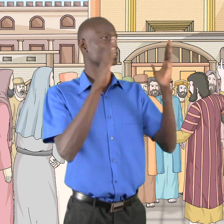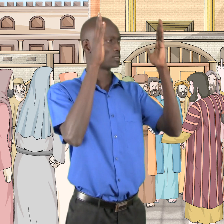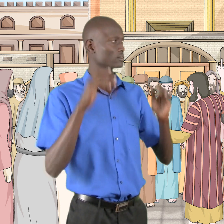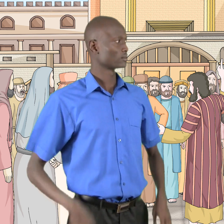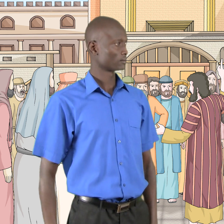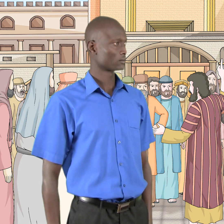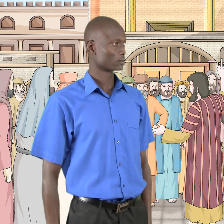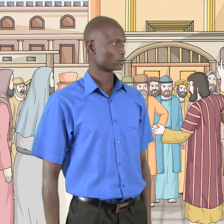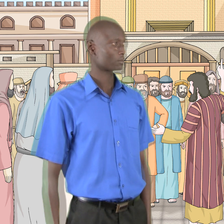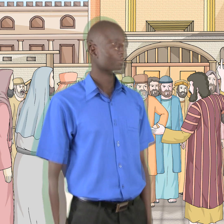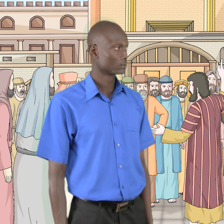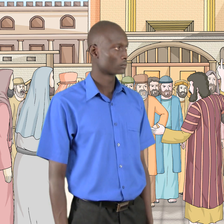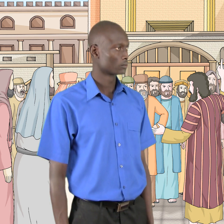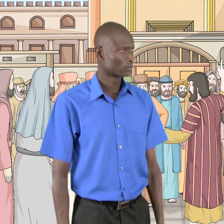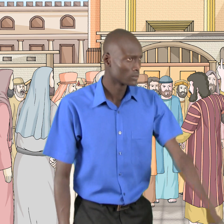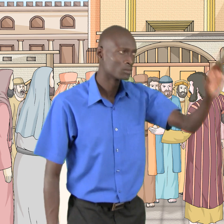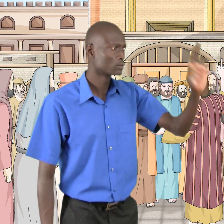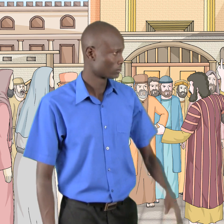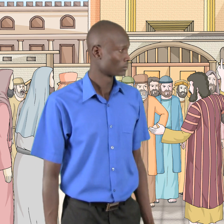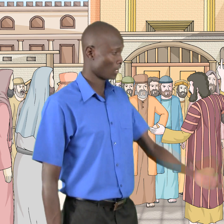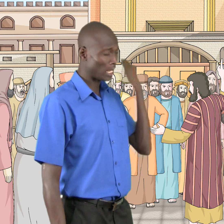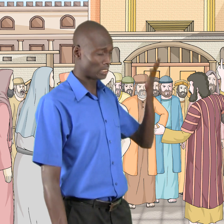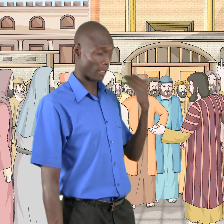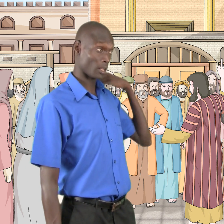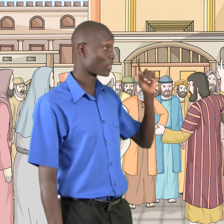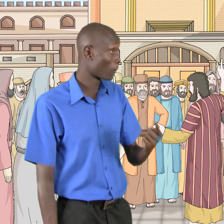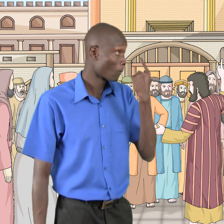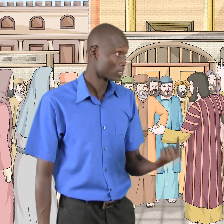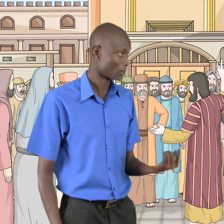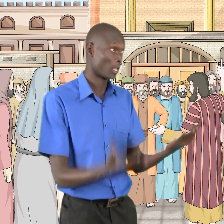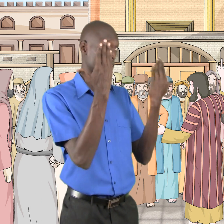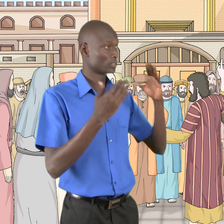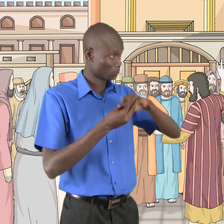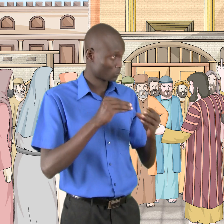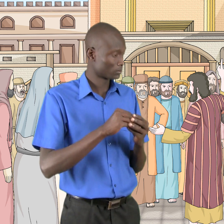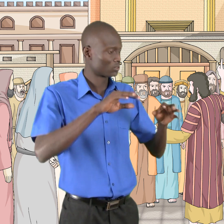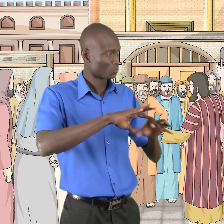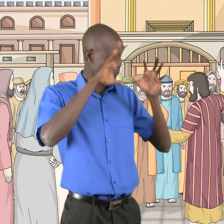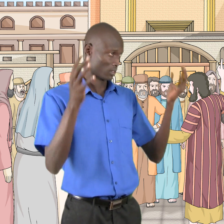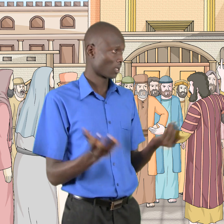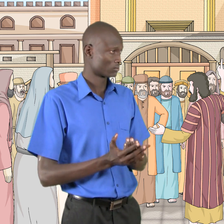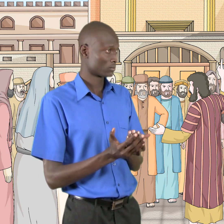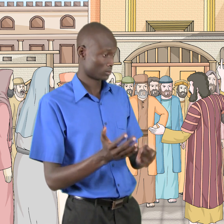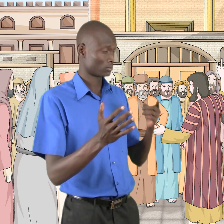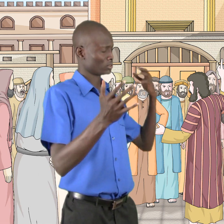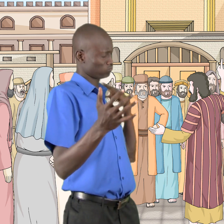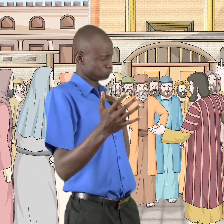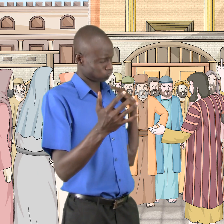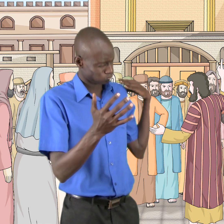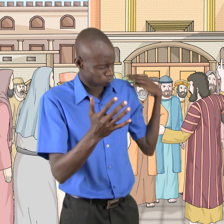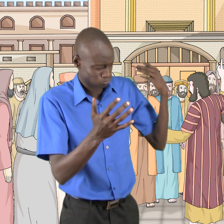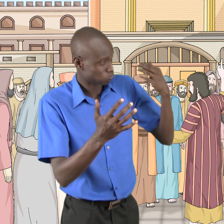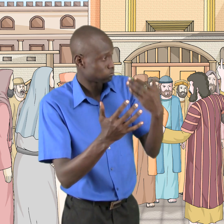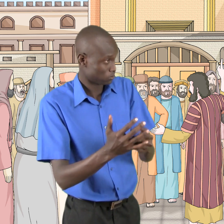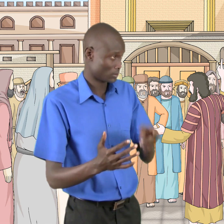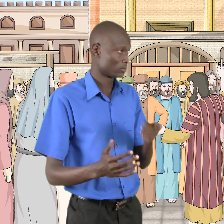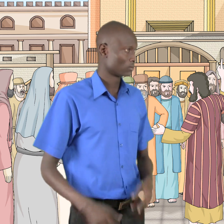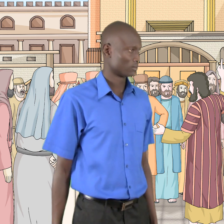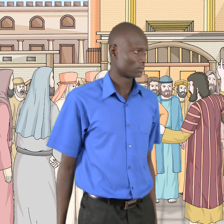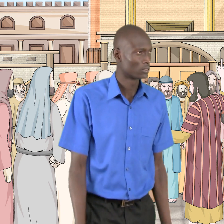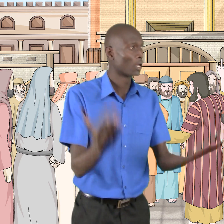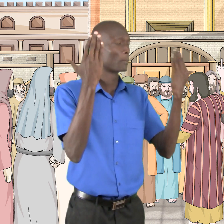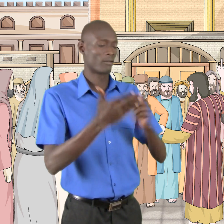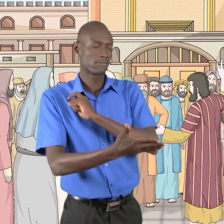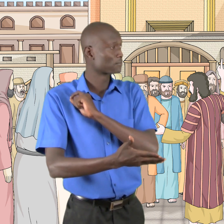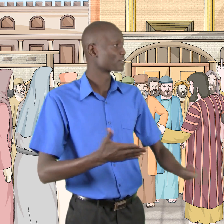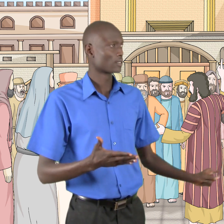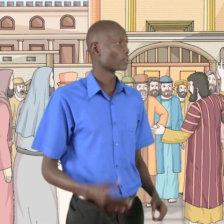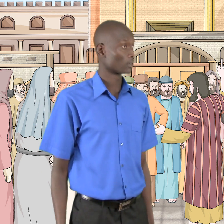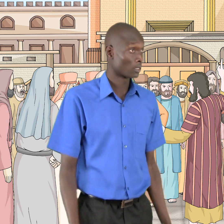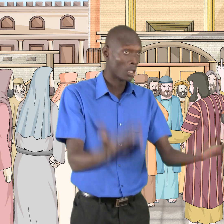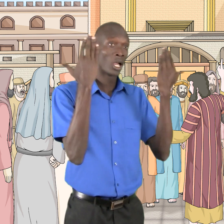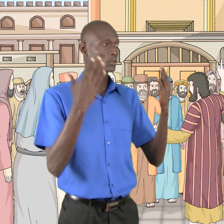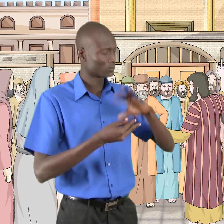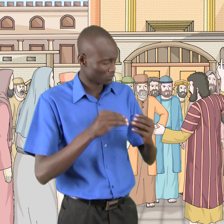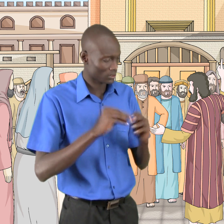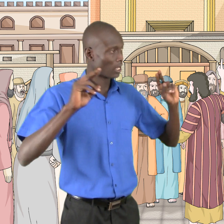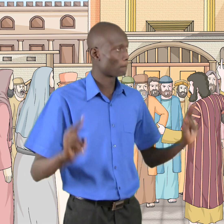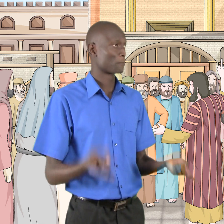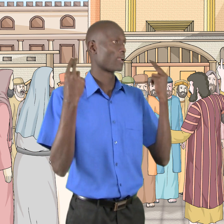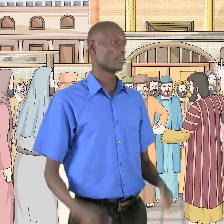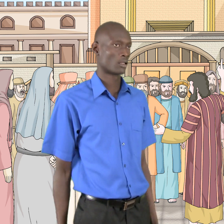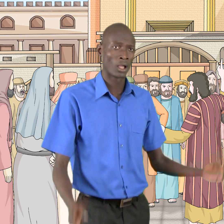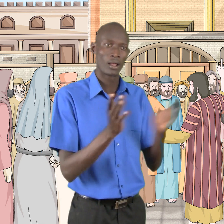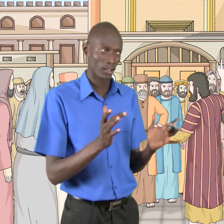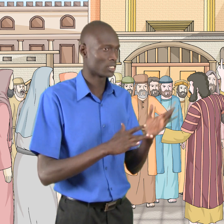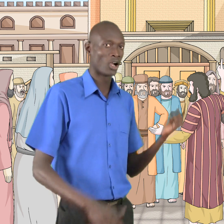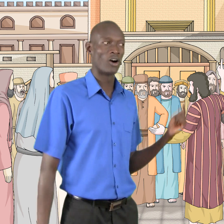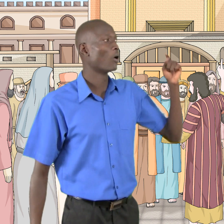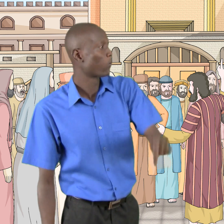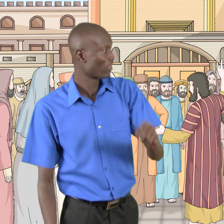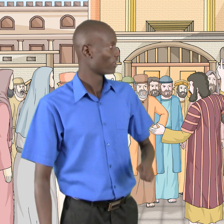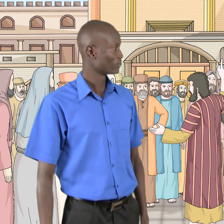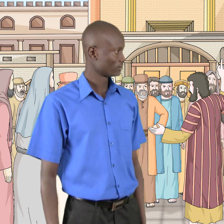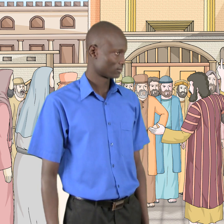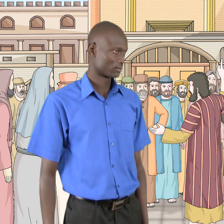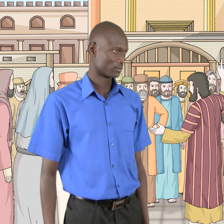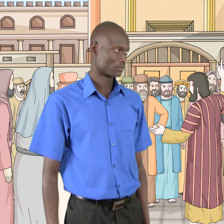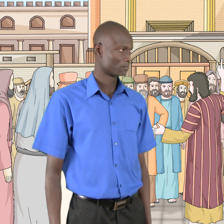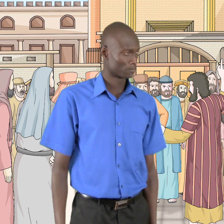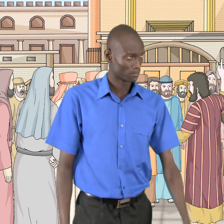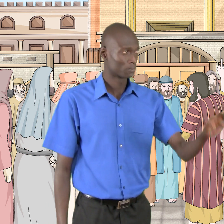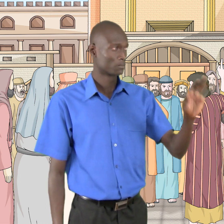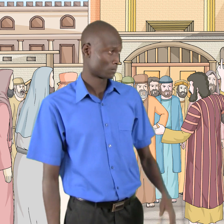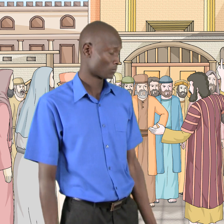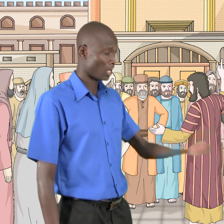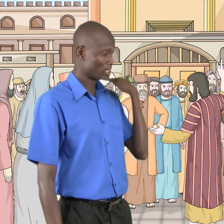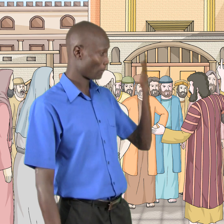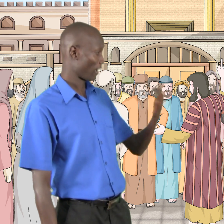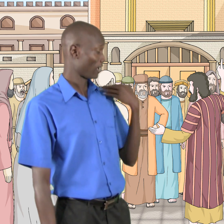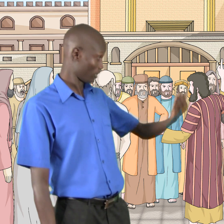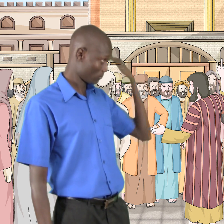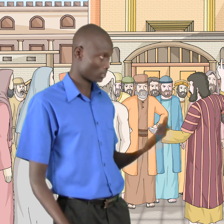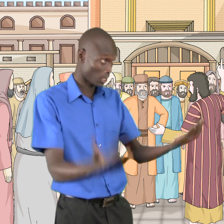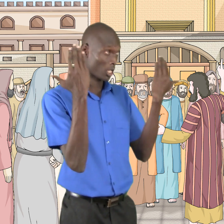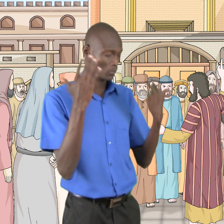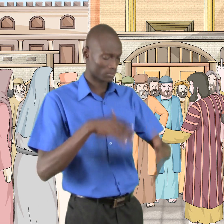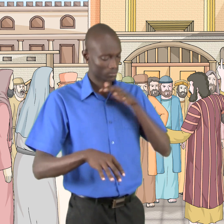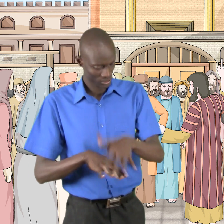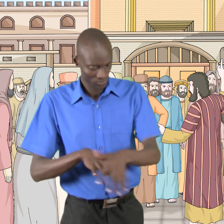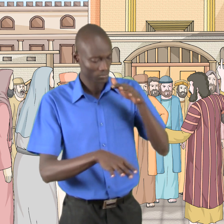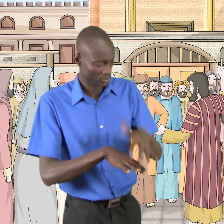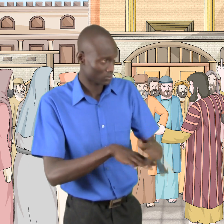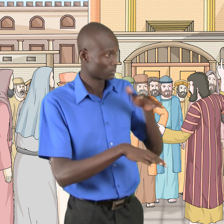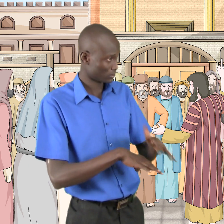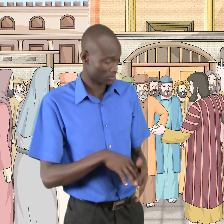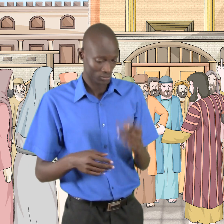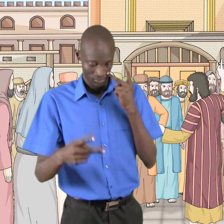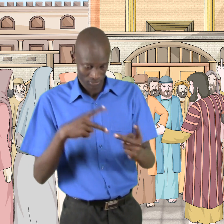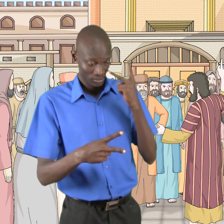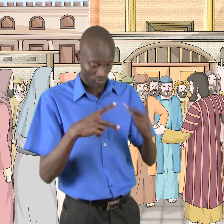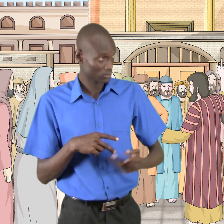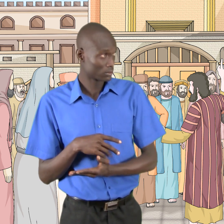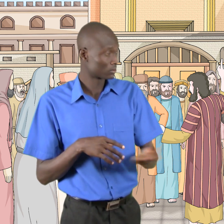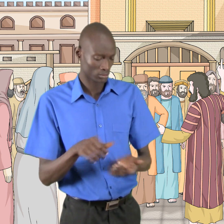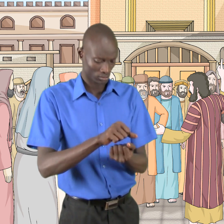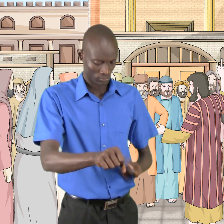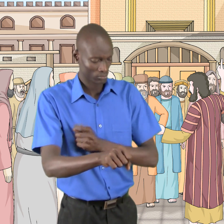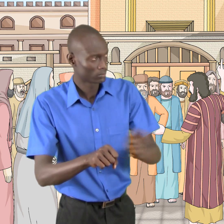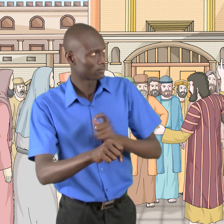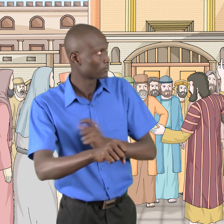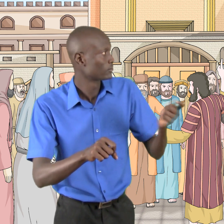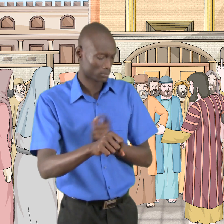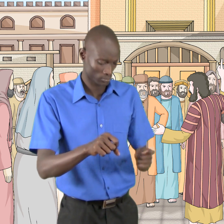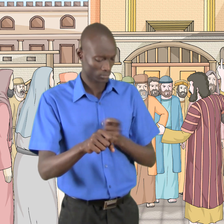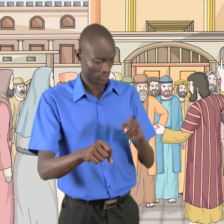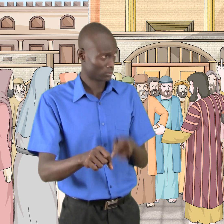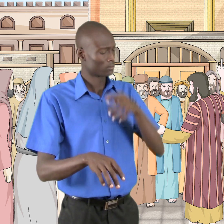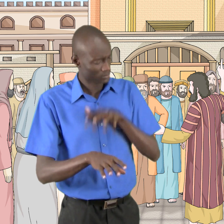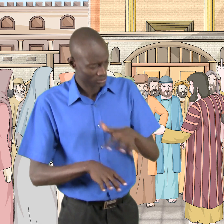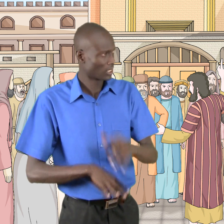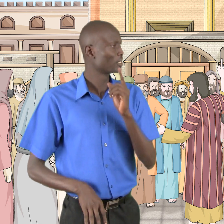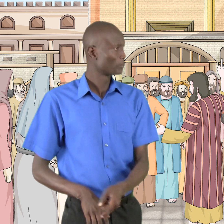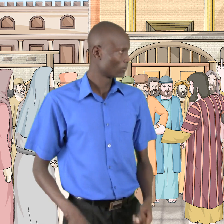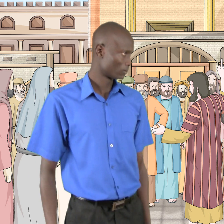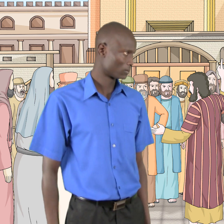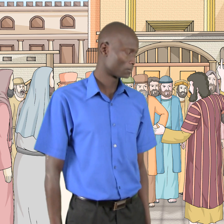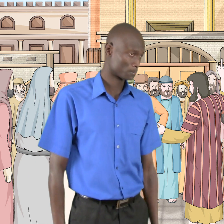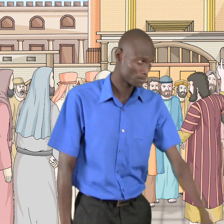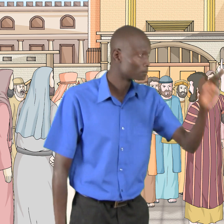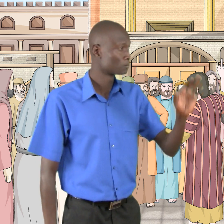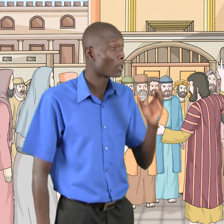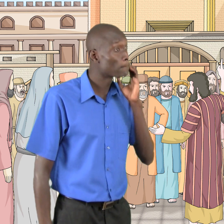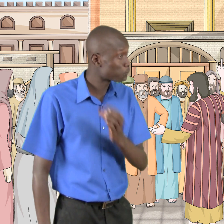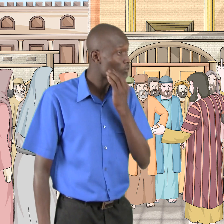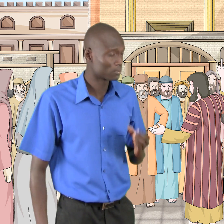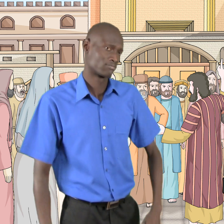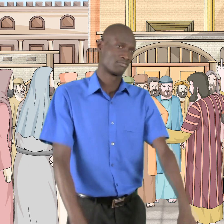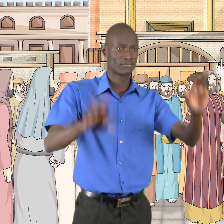Heaven must take Him in until the time comes for the restoration of all things, which God announced long ago through His holy prophets.